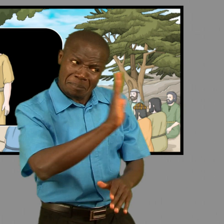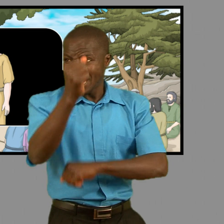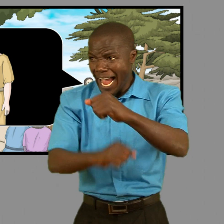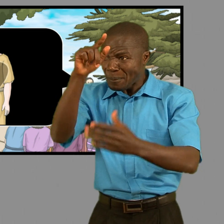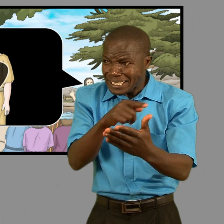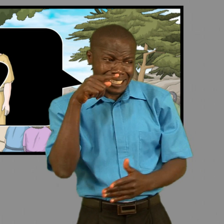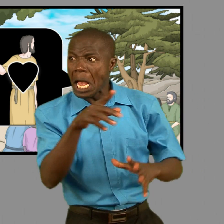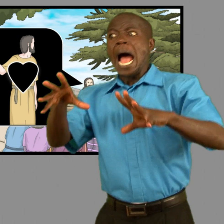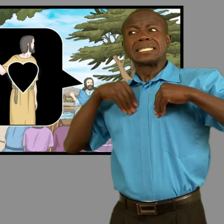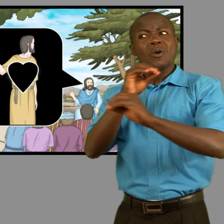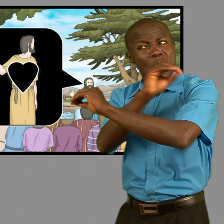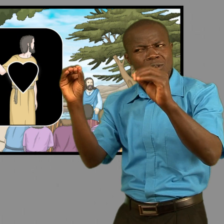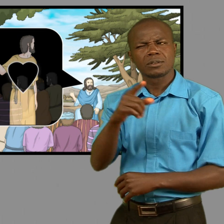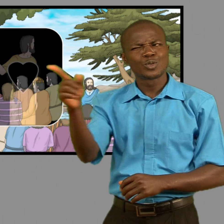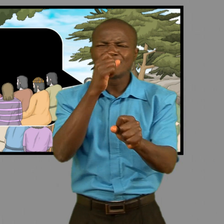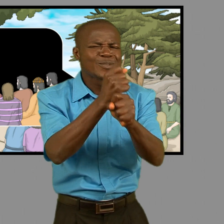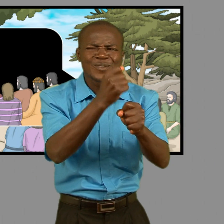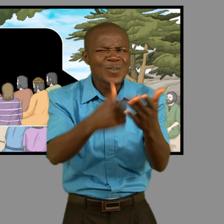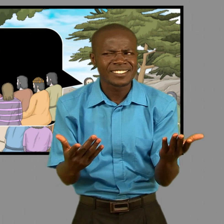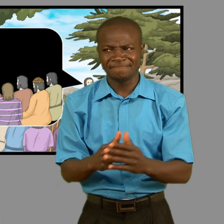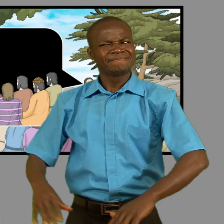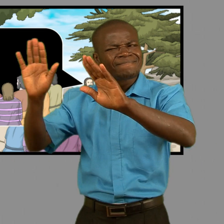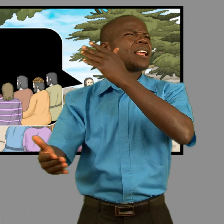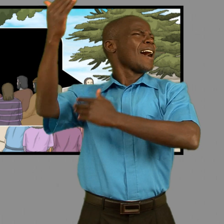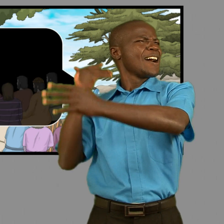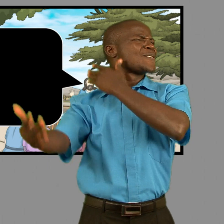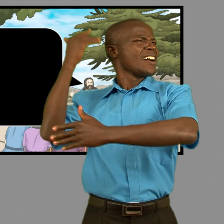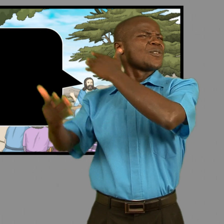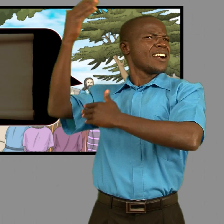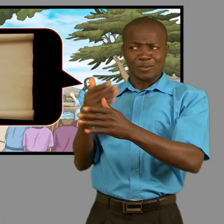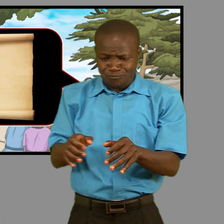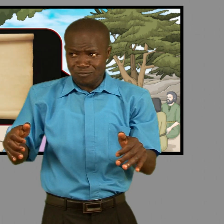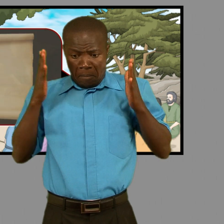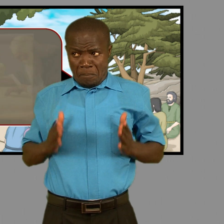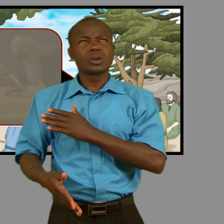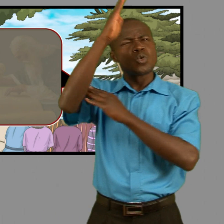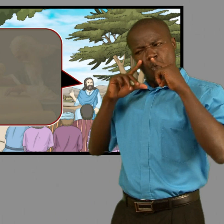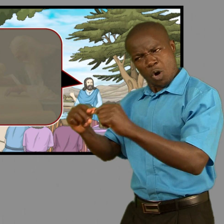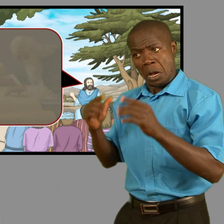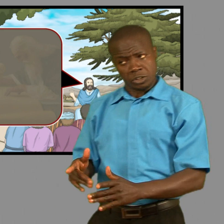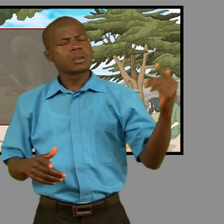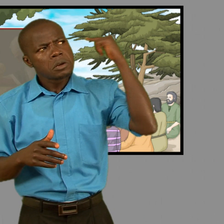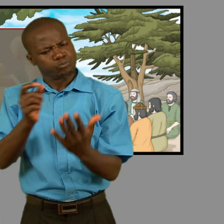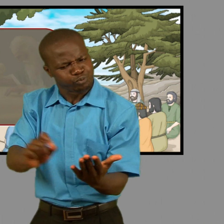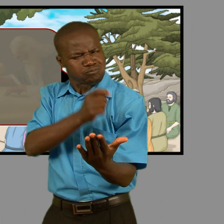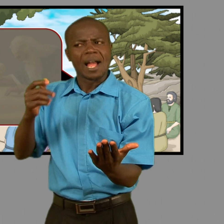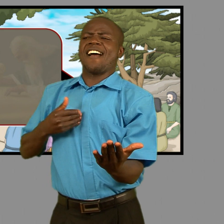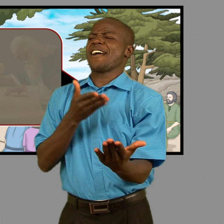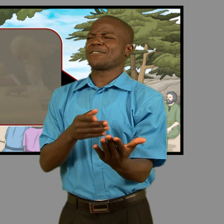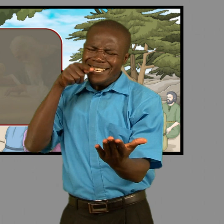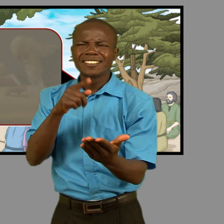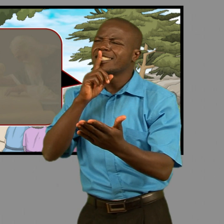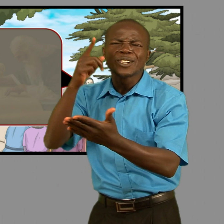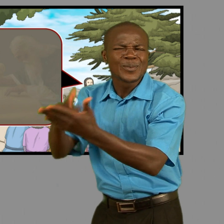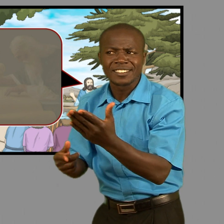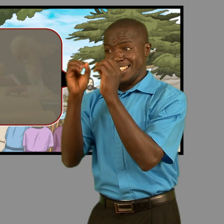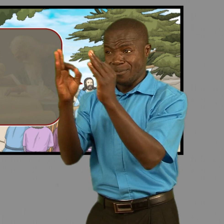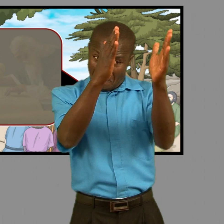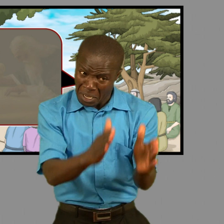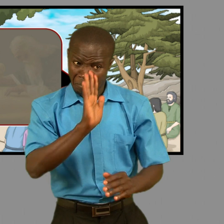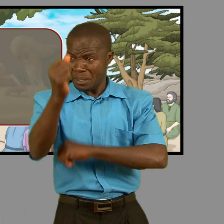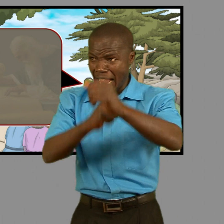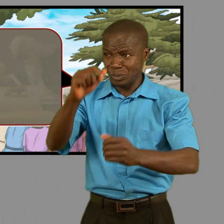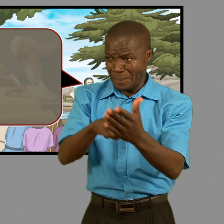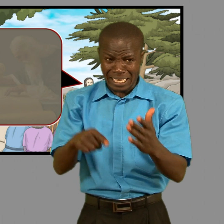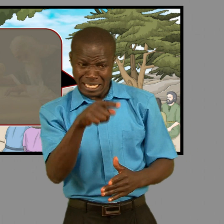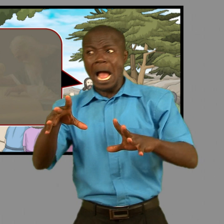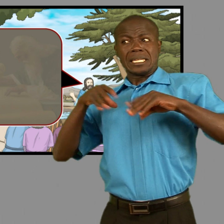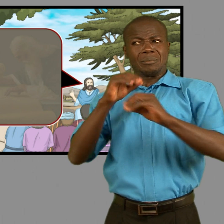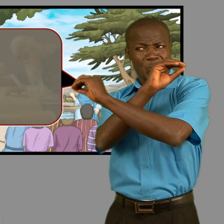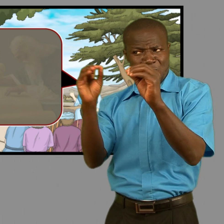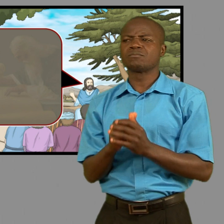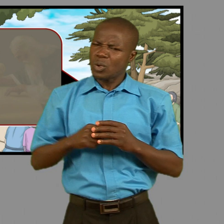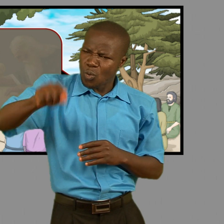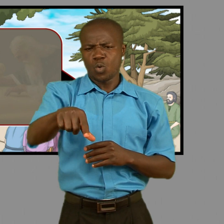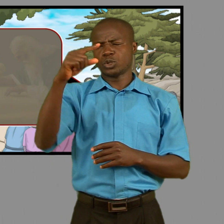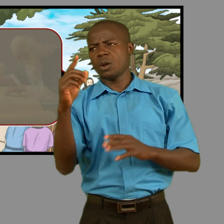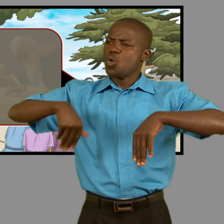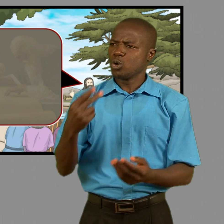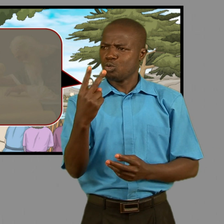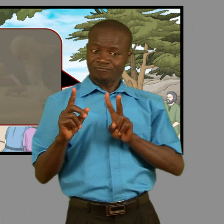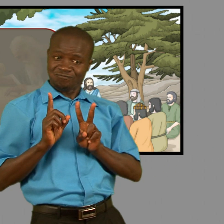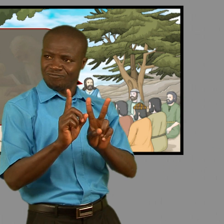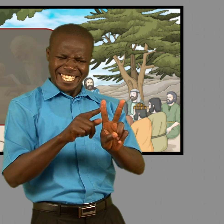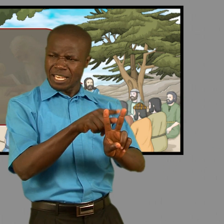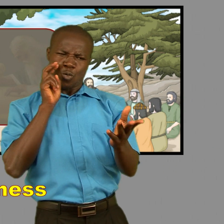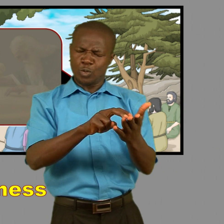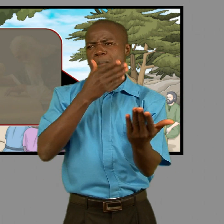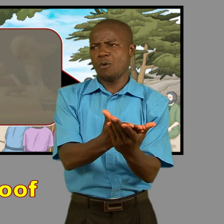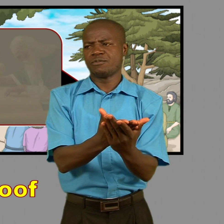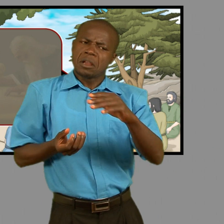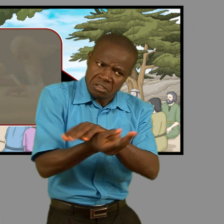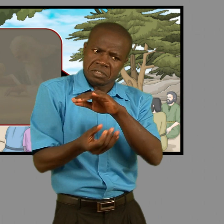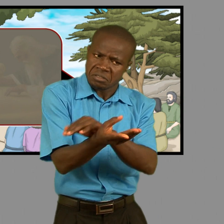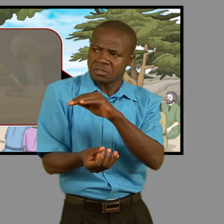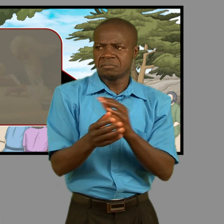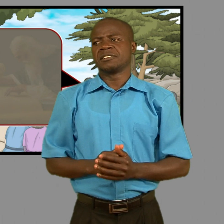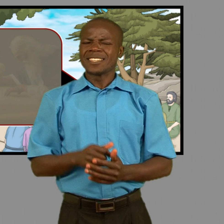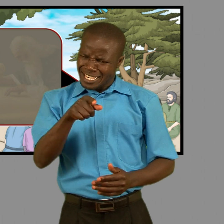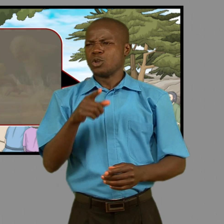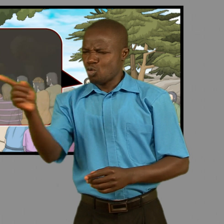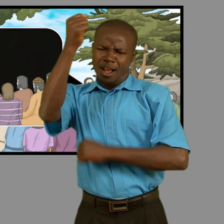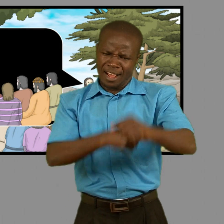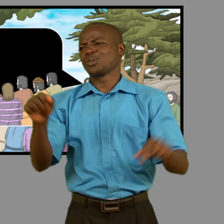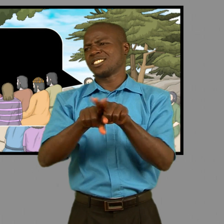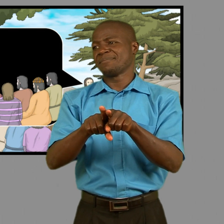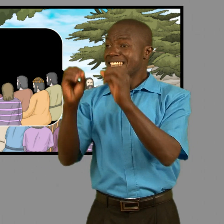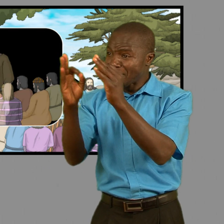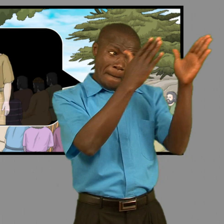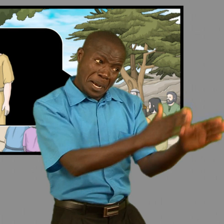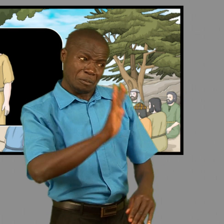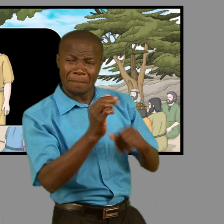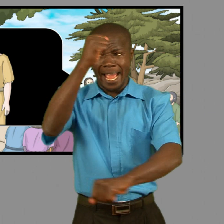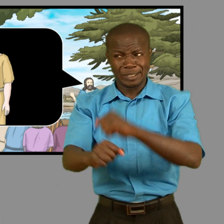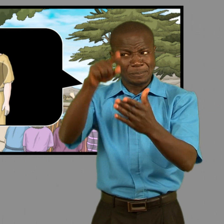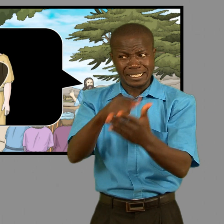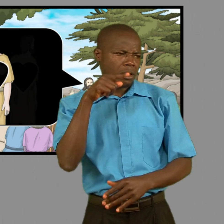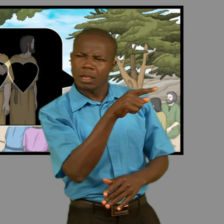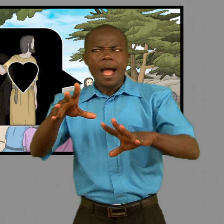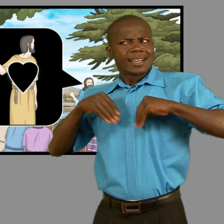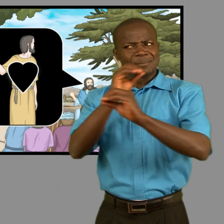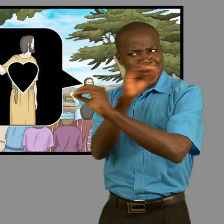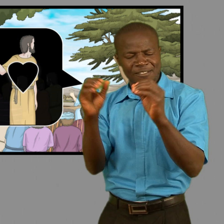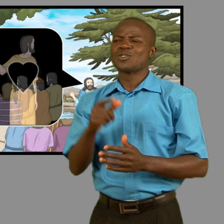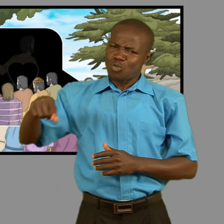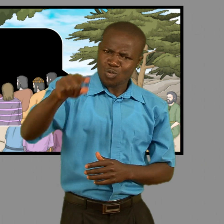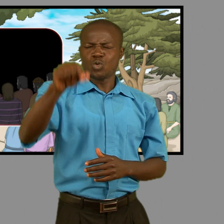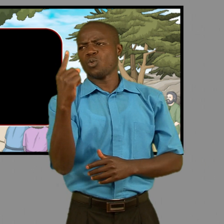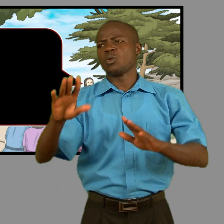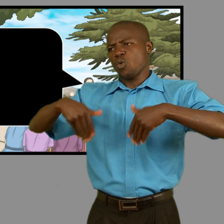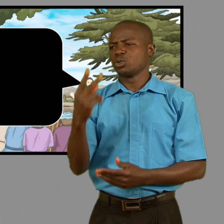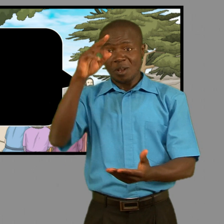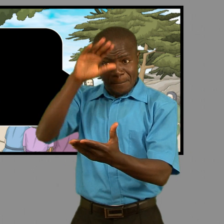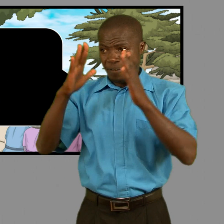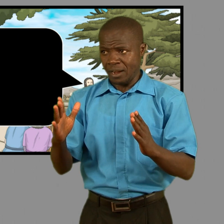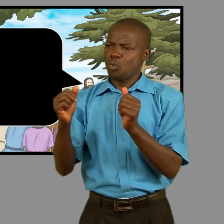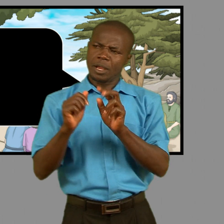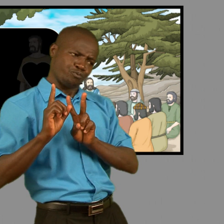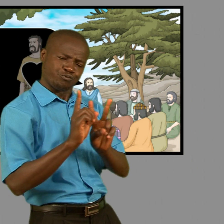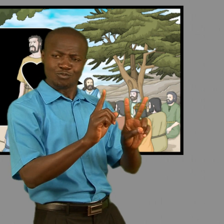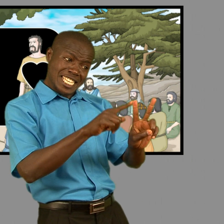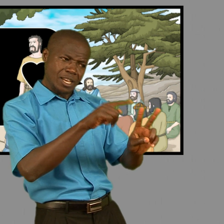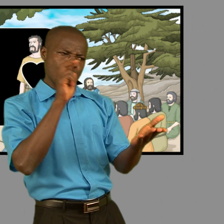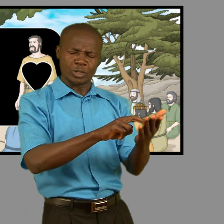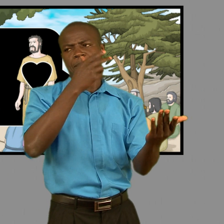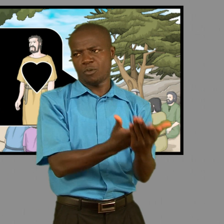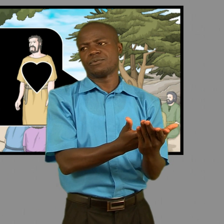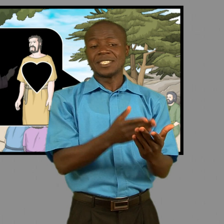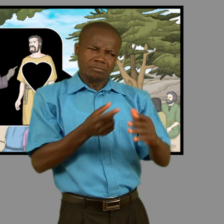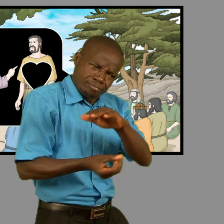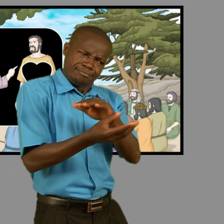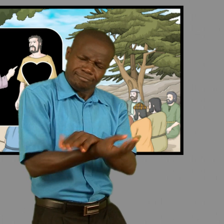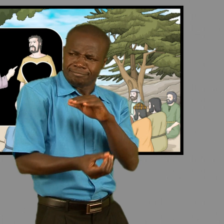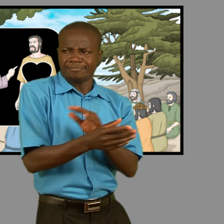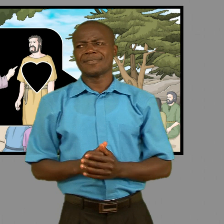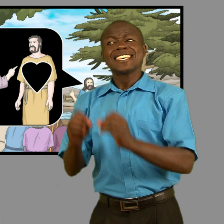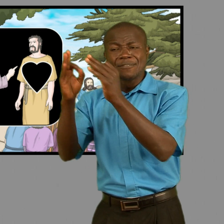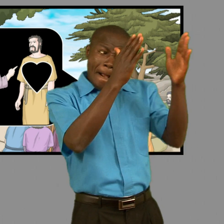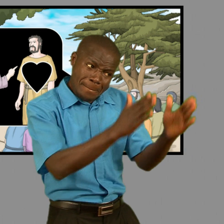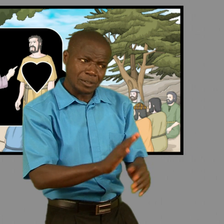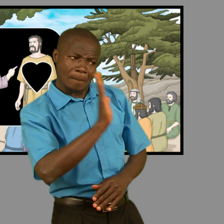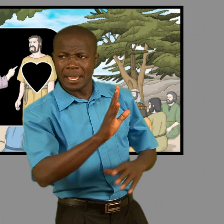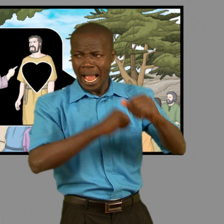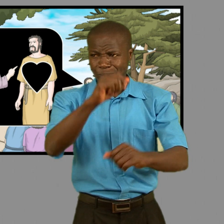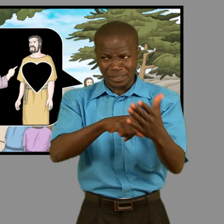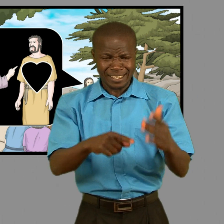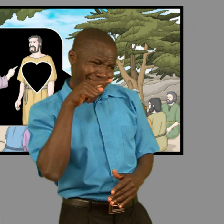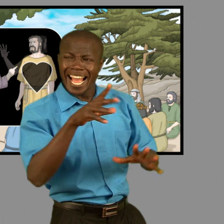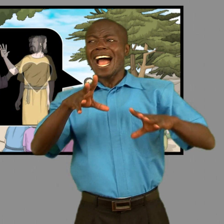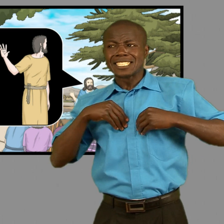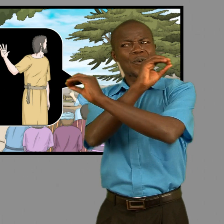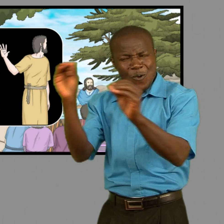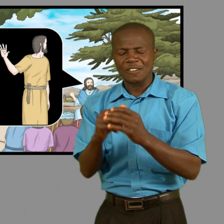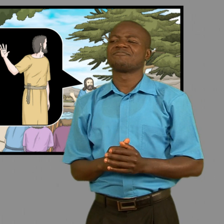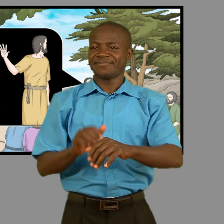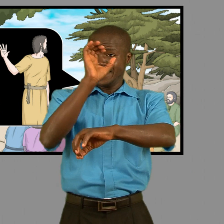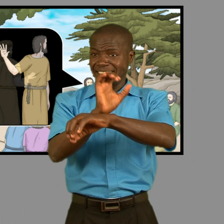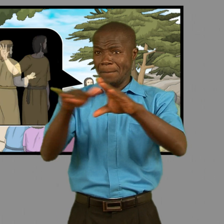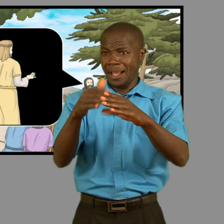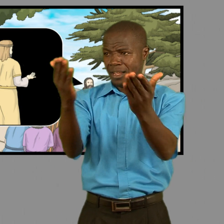But if he will not listen, take one or two others along, so that ‘every matter may be established by the testimony of two or three witnesses.’